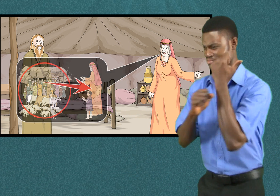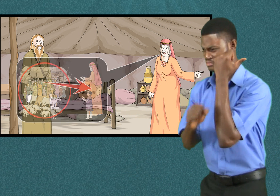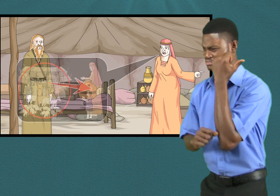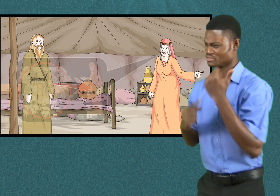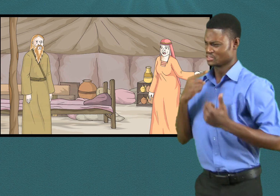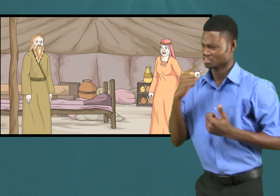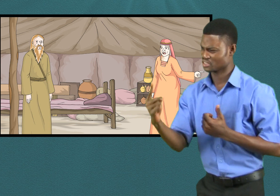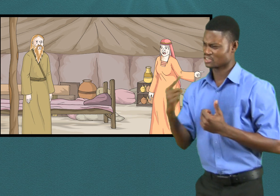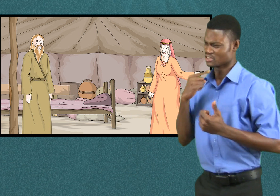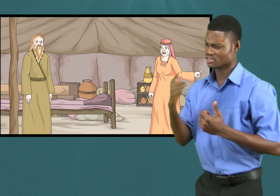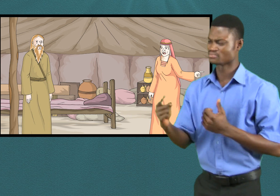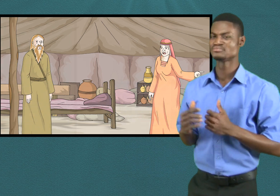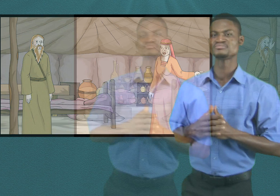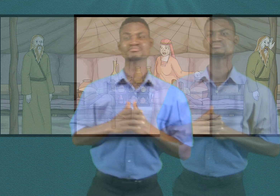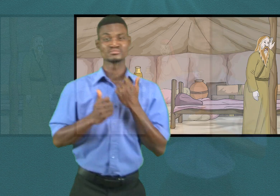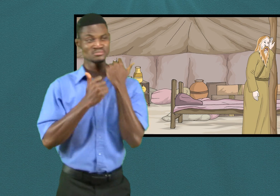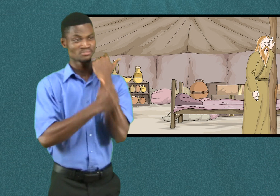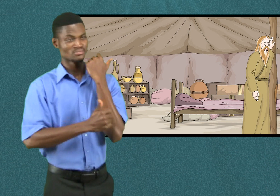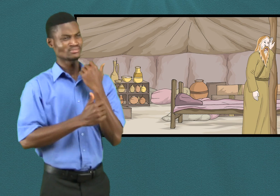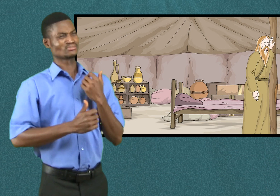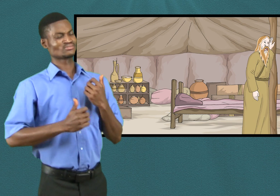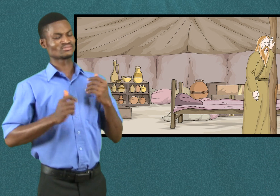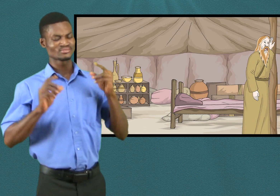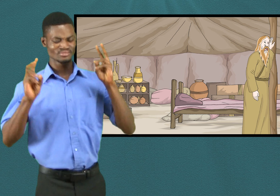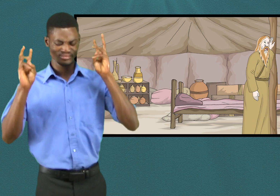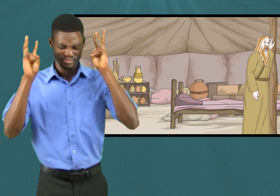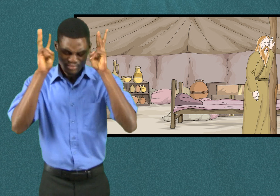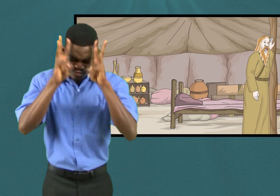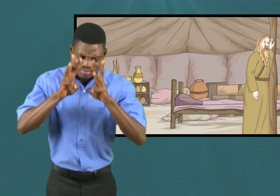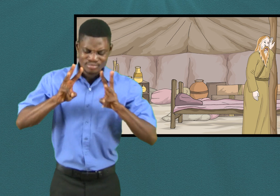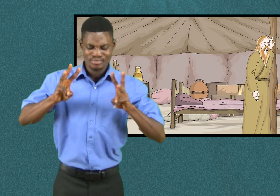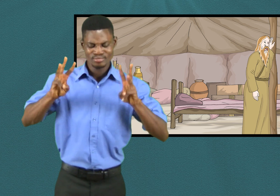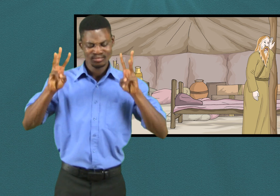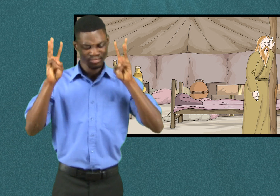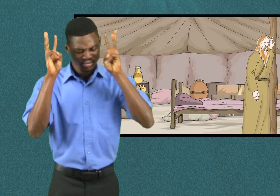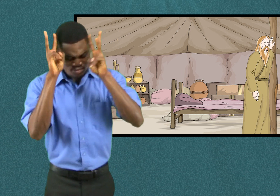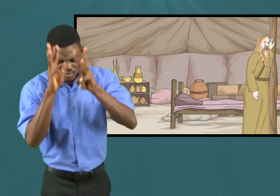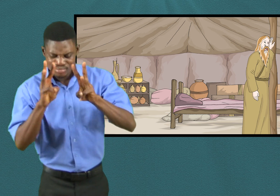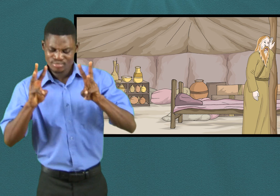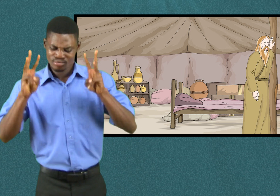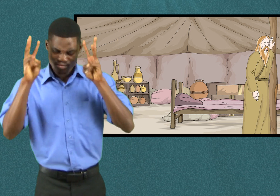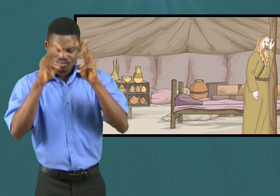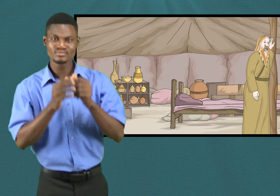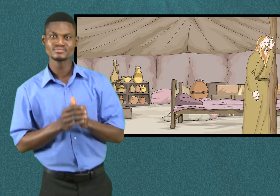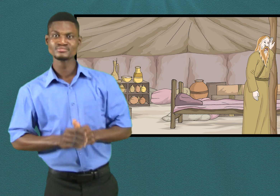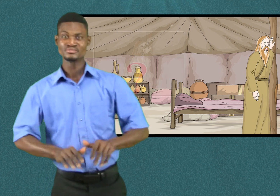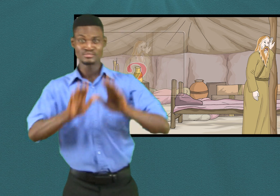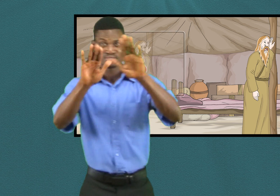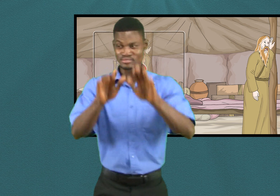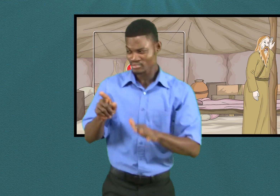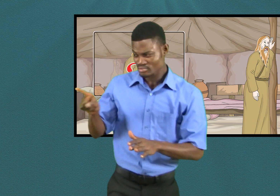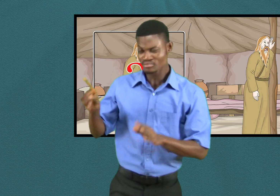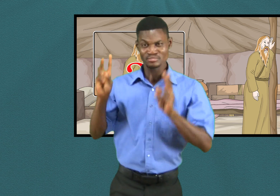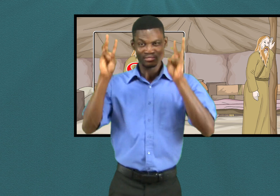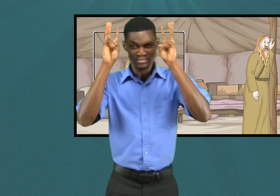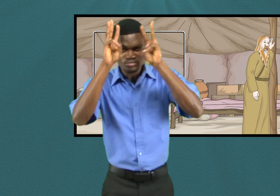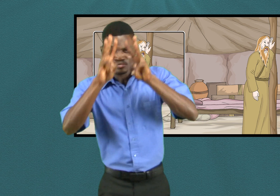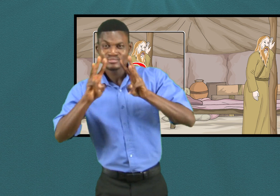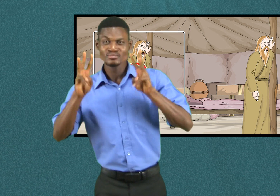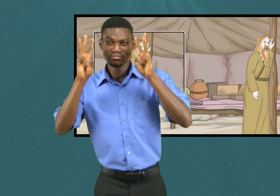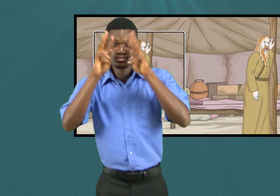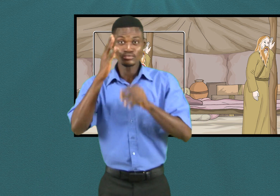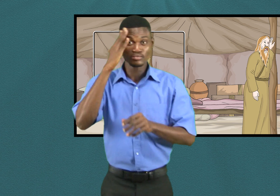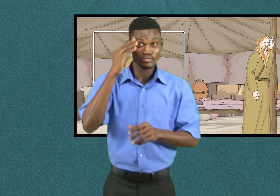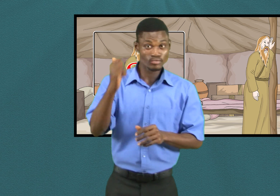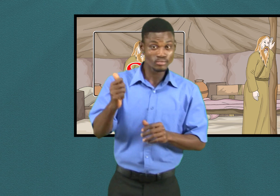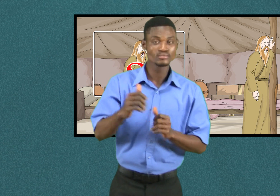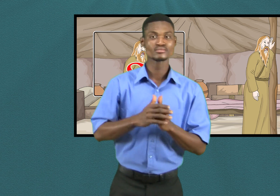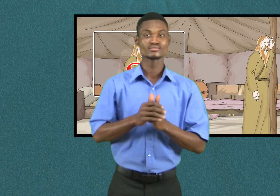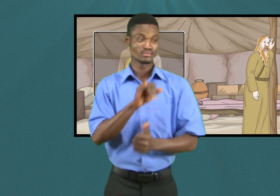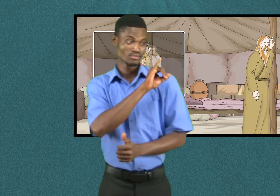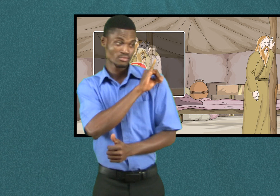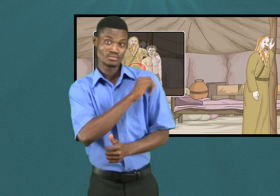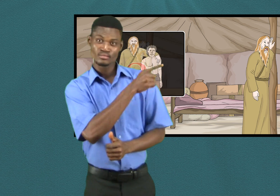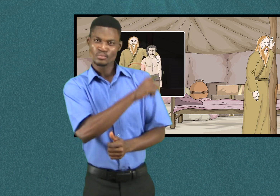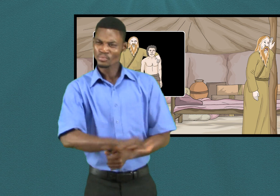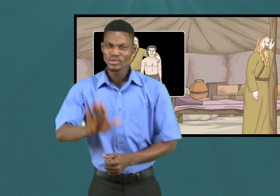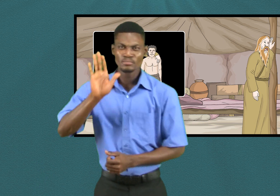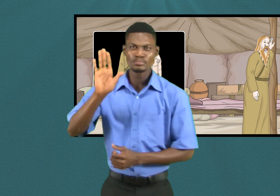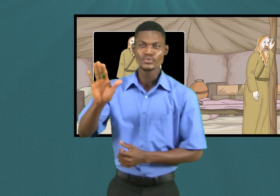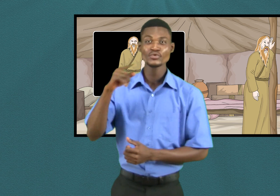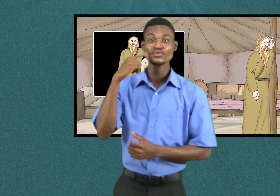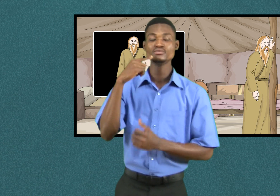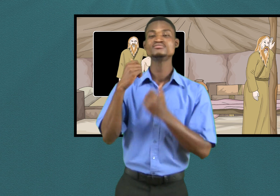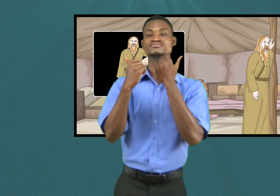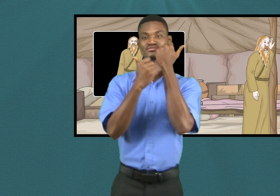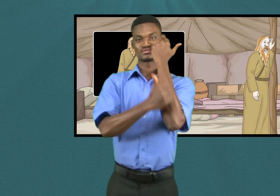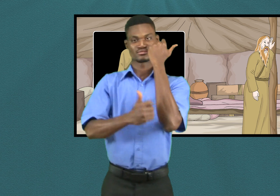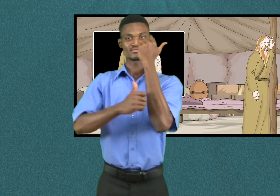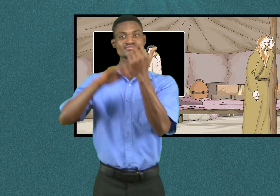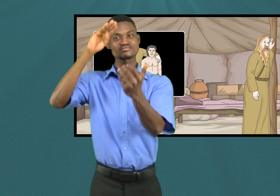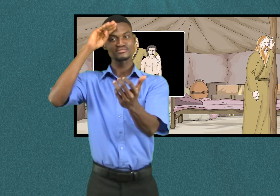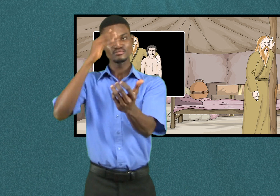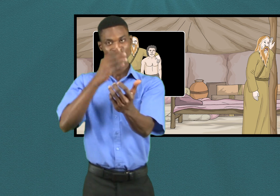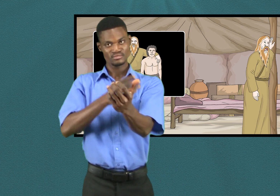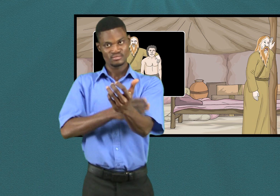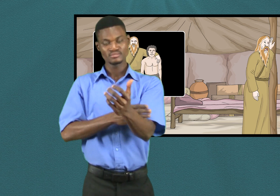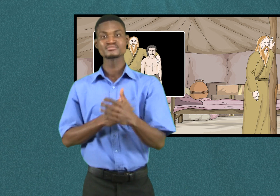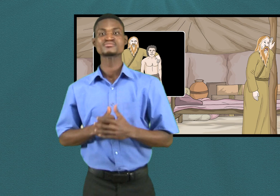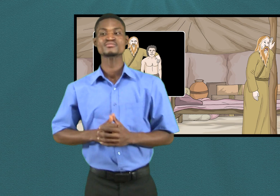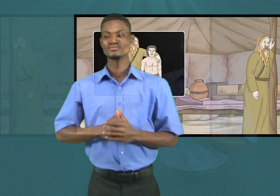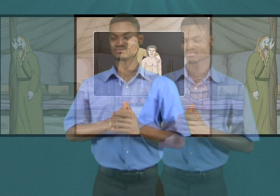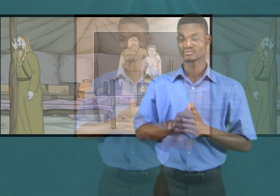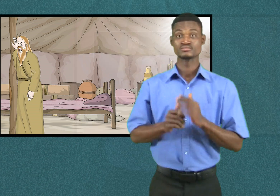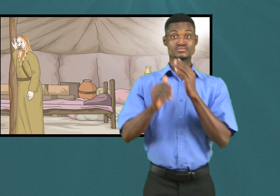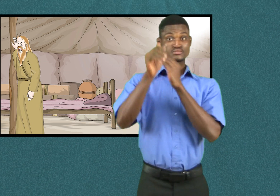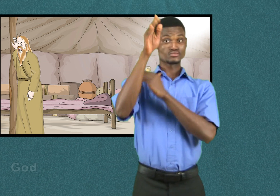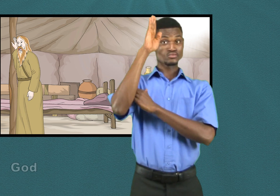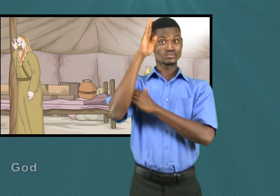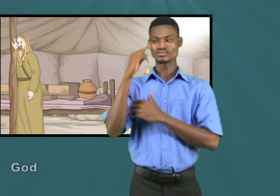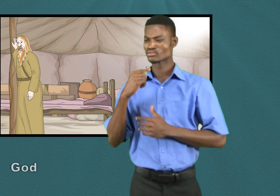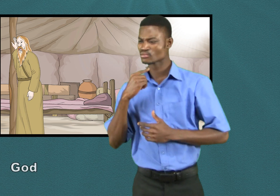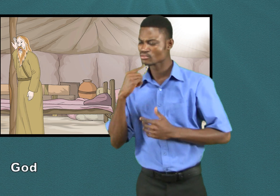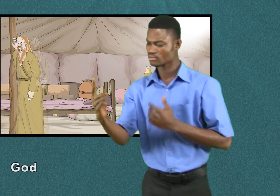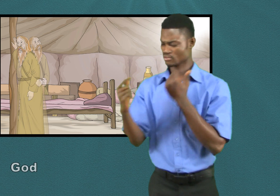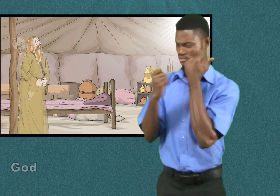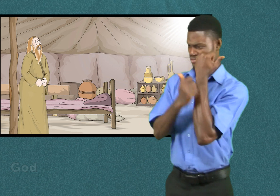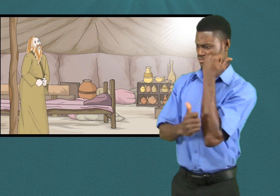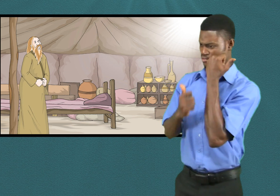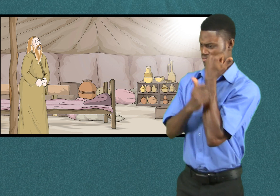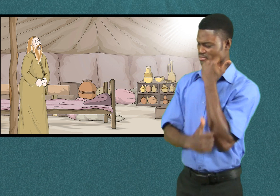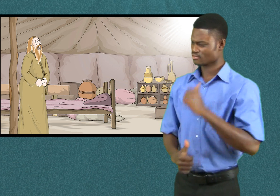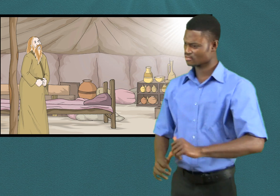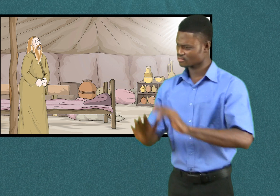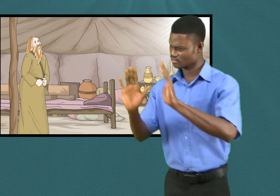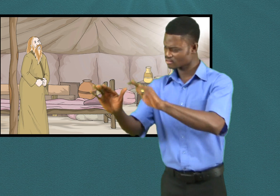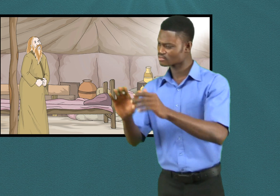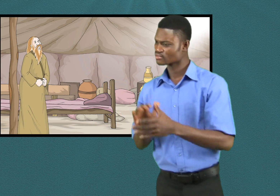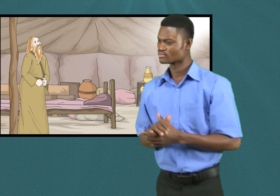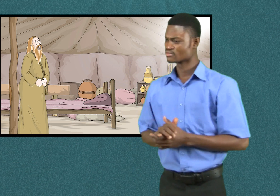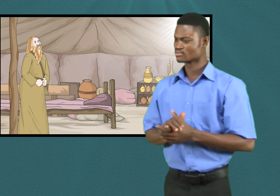Now this matter distressed Abraham greatly because it concerned his son Ishmael.